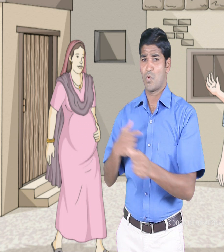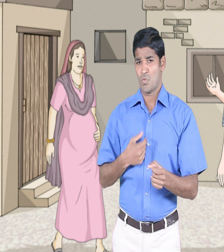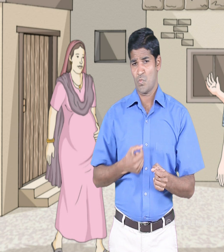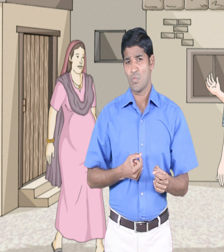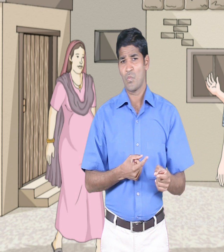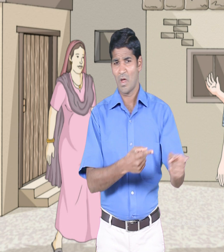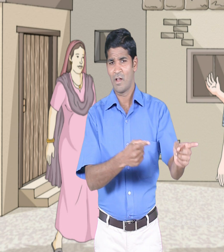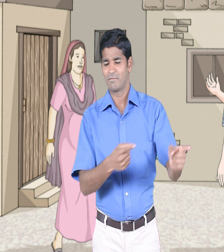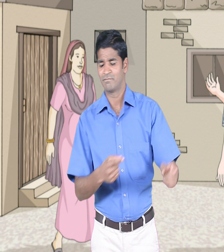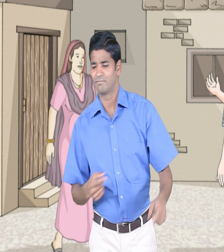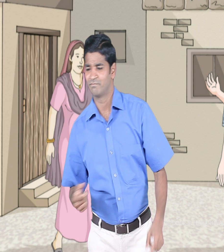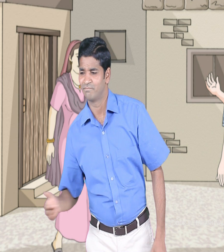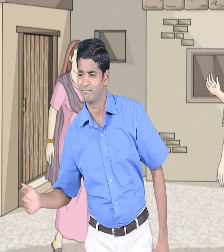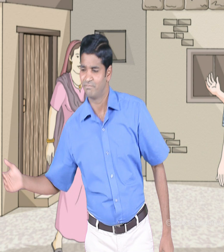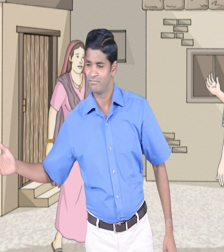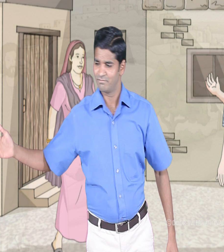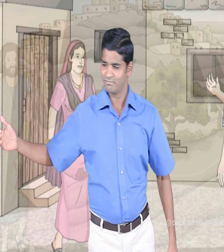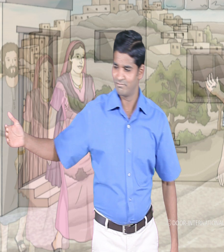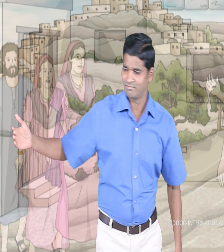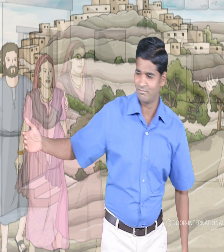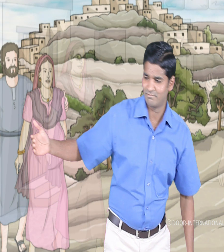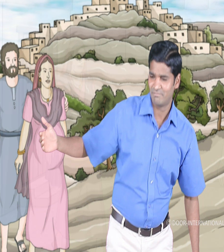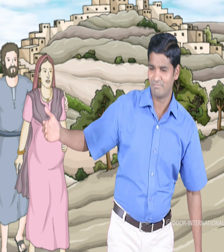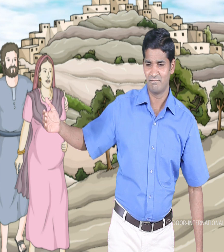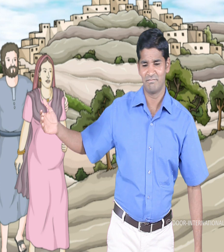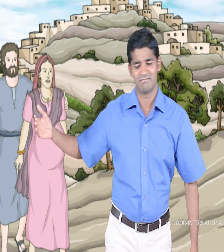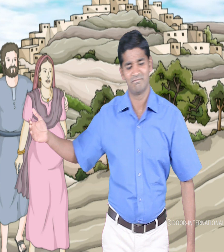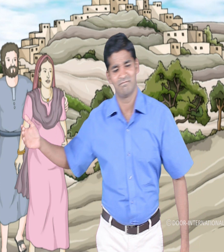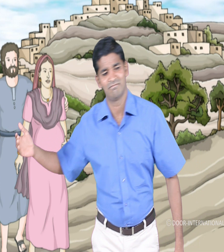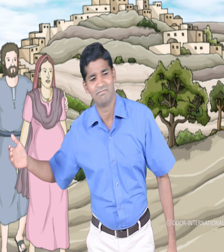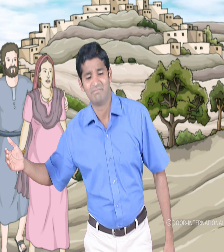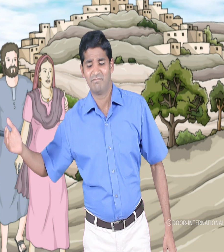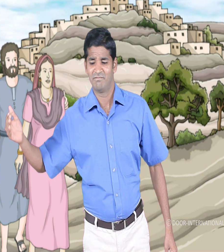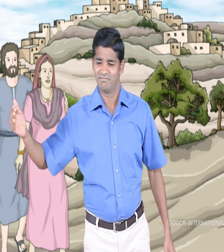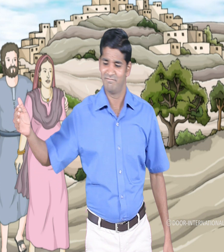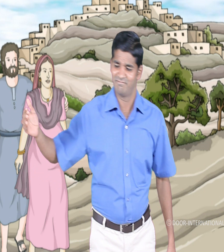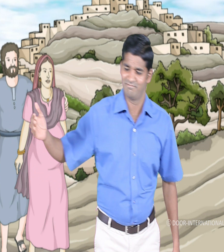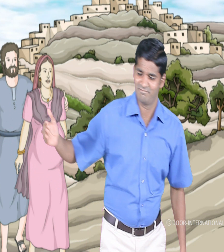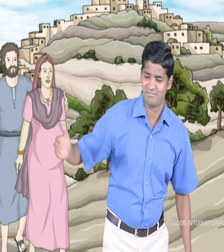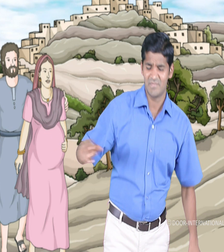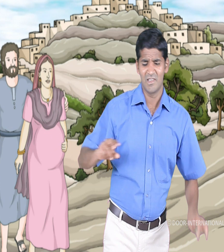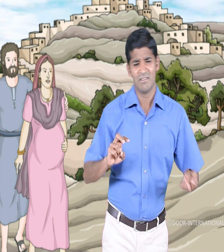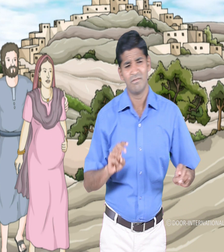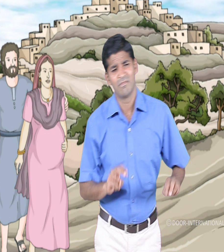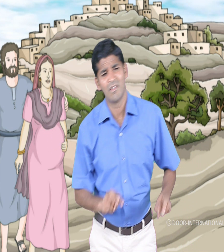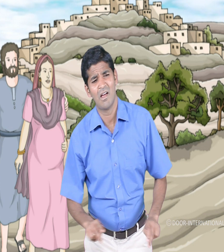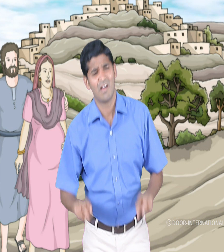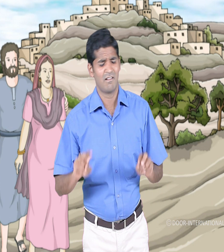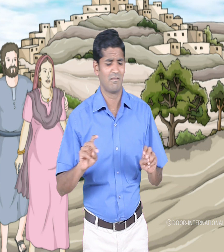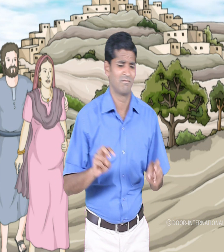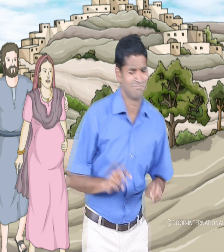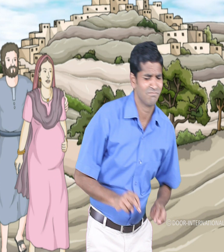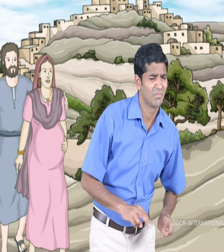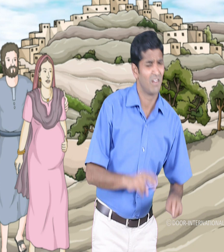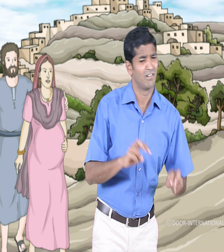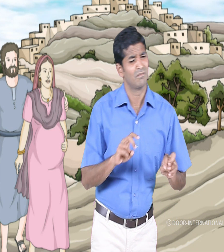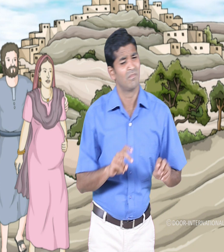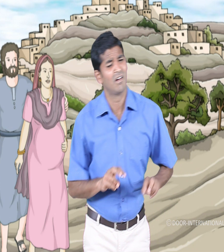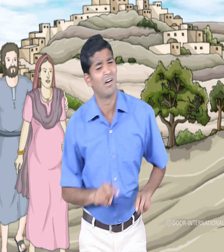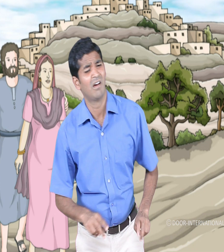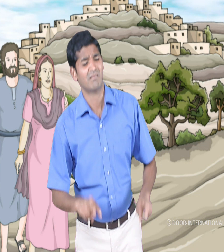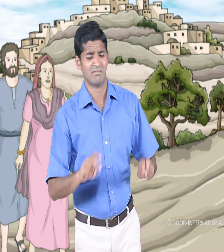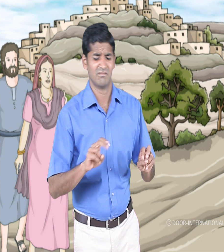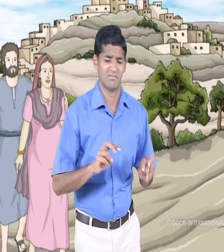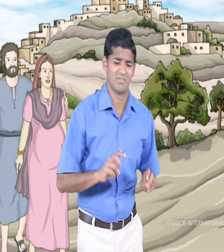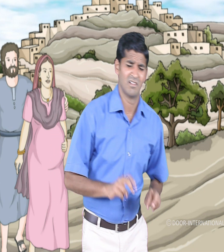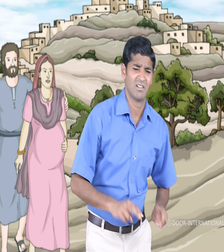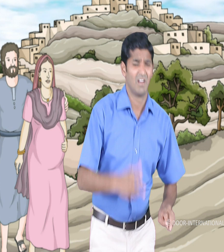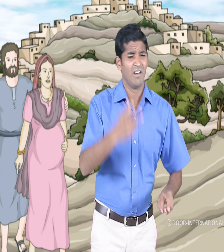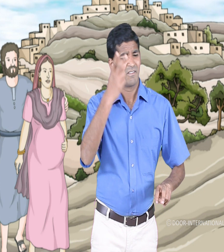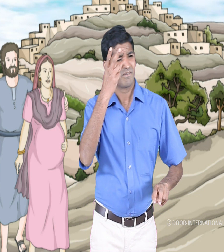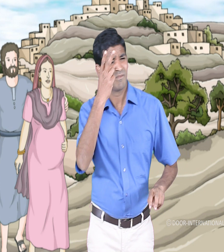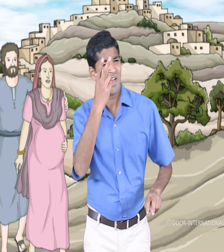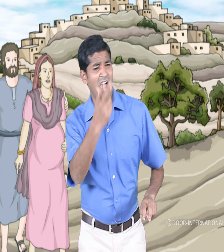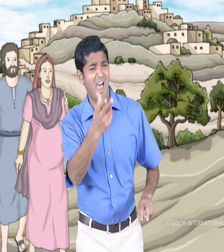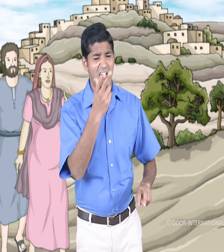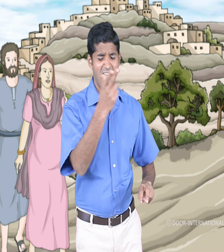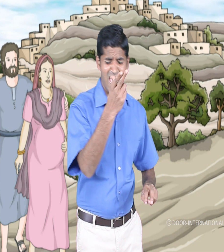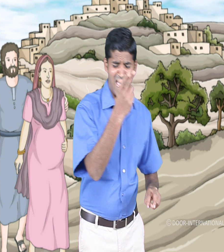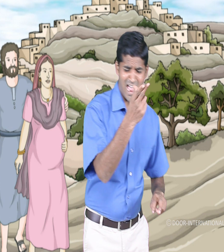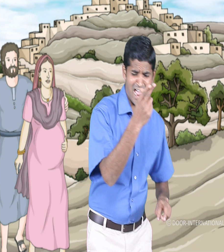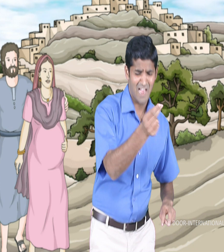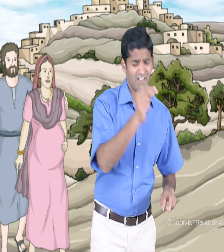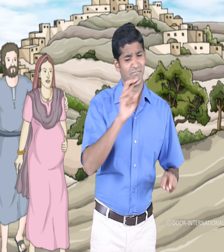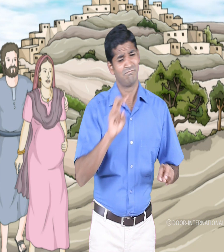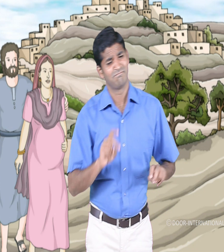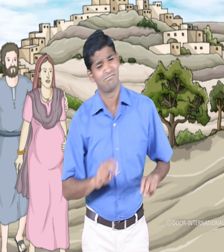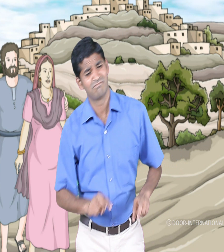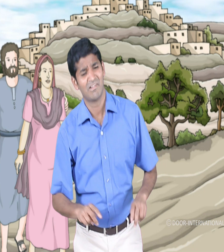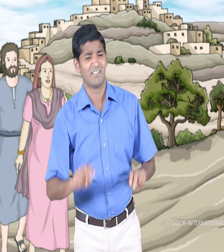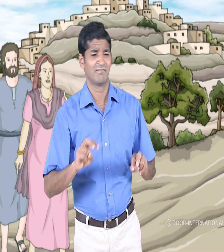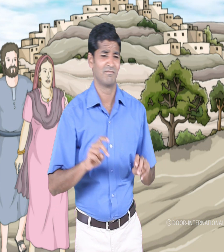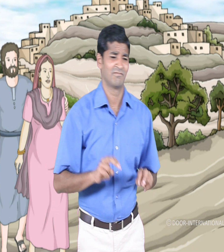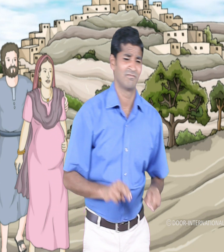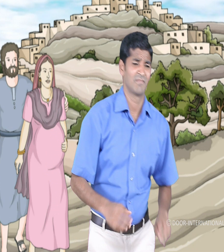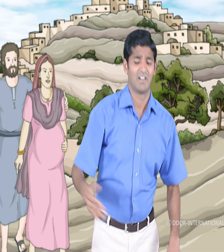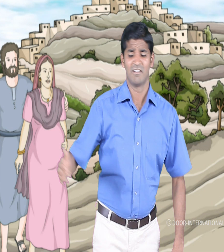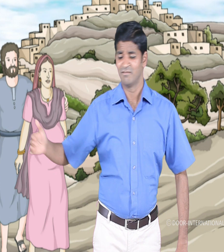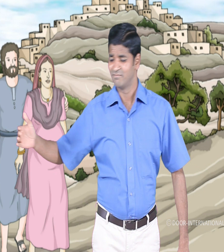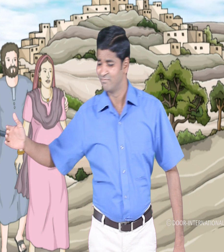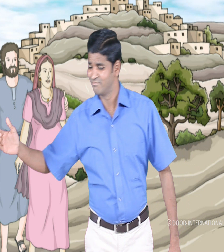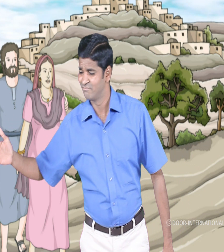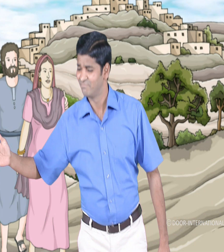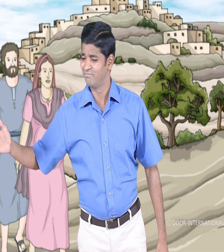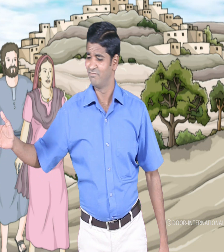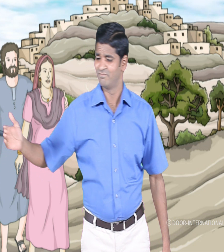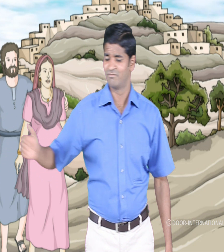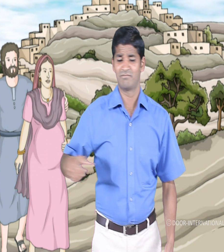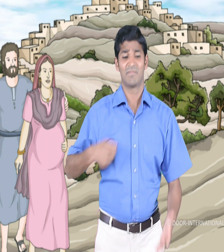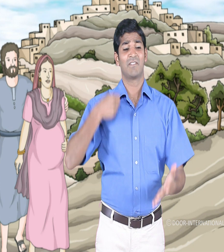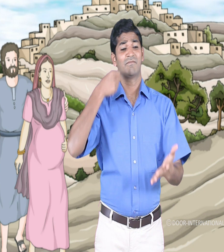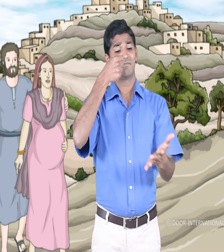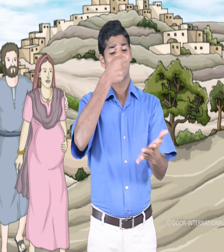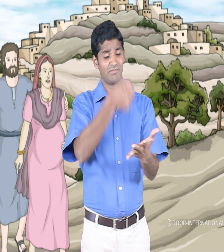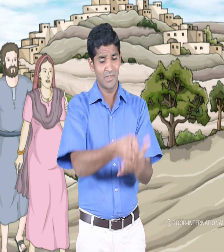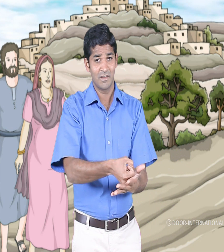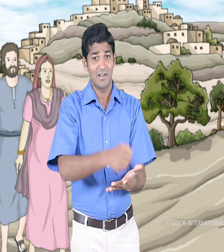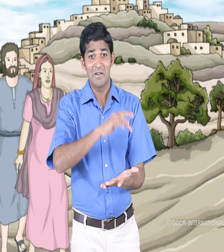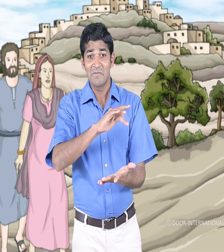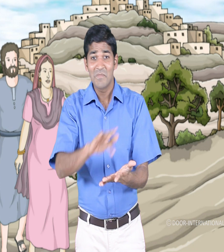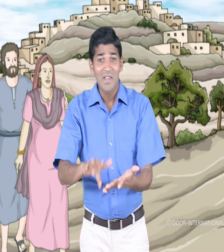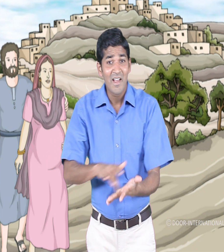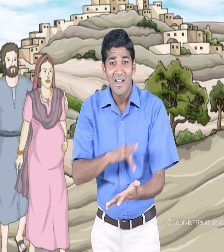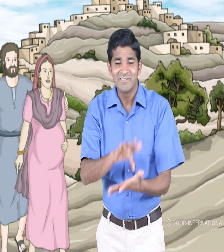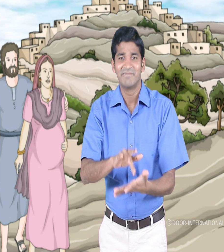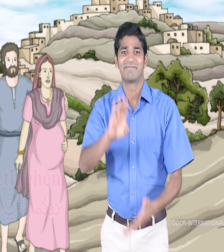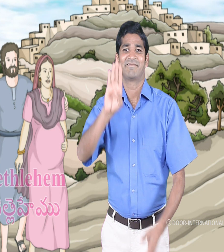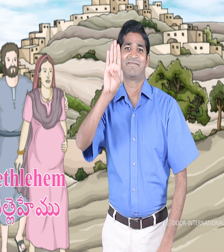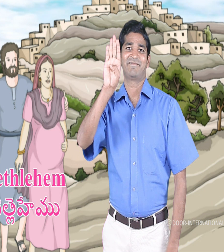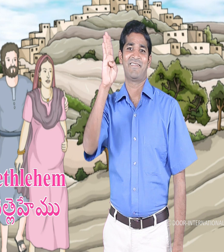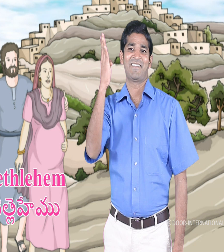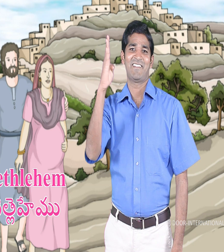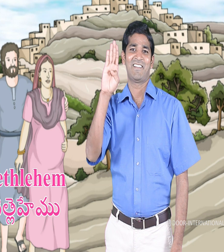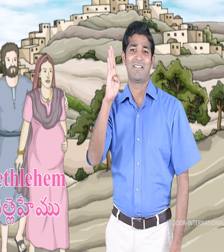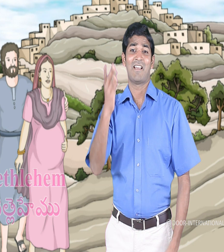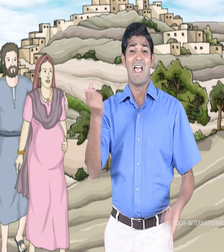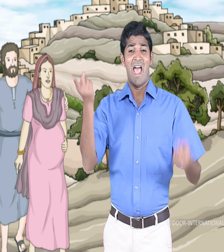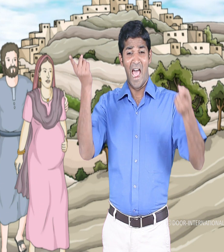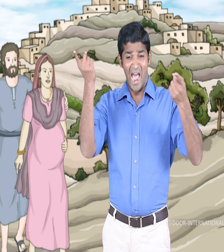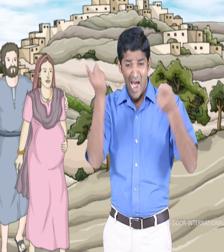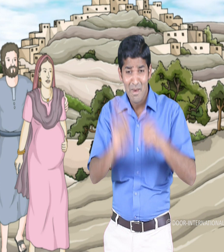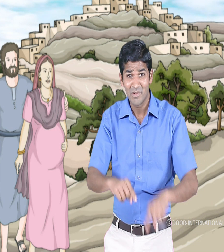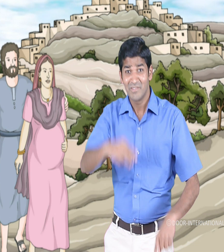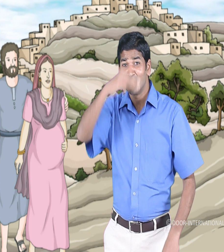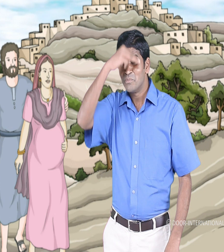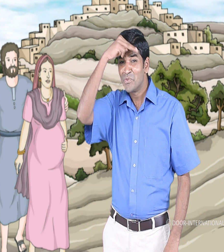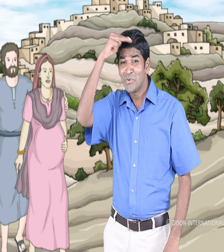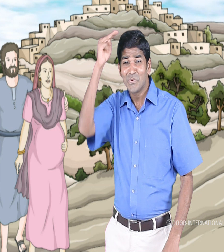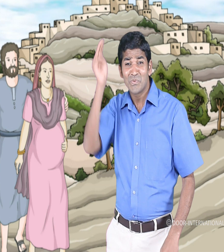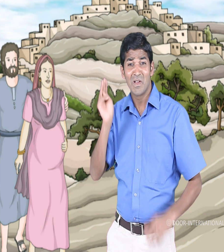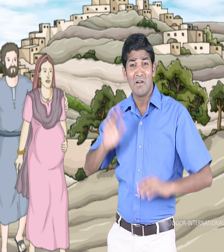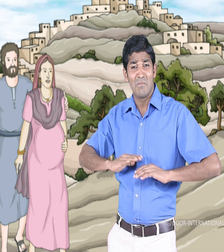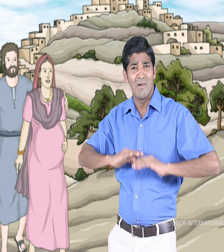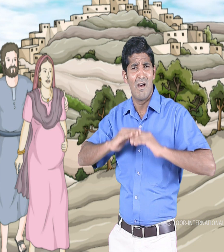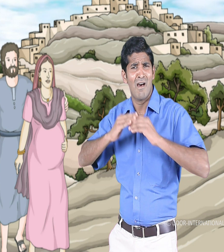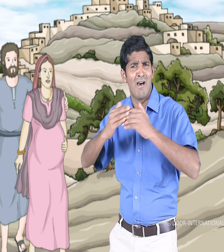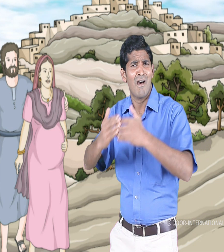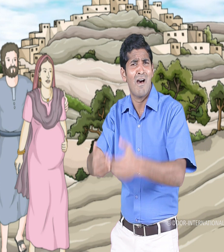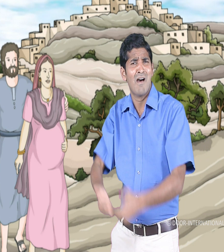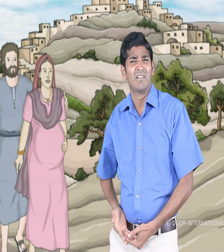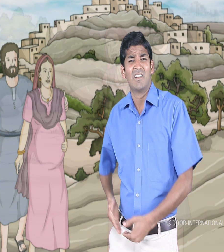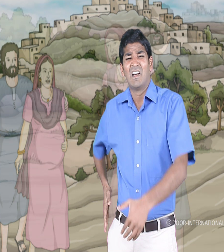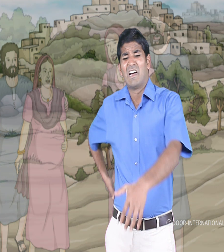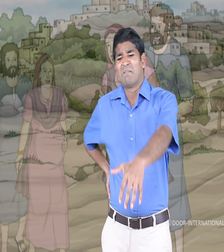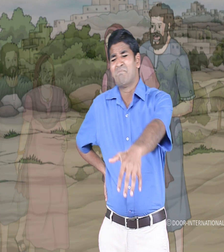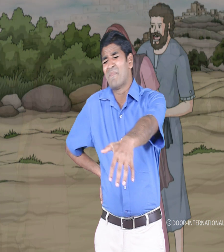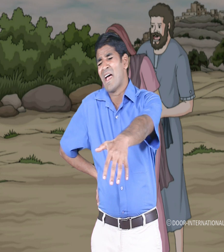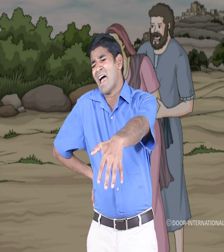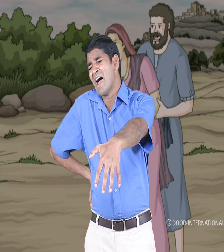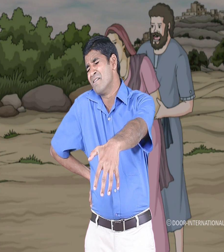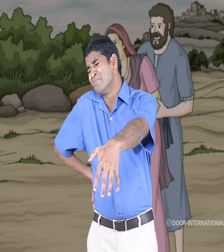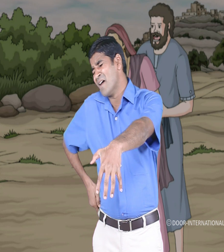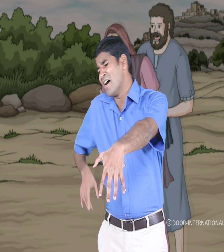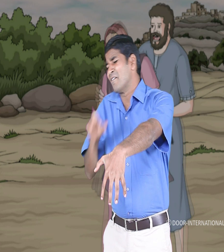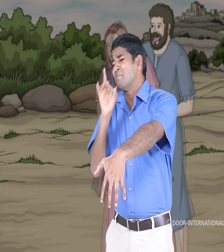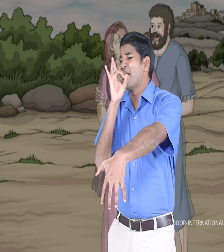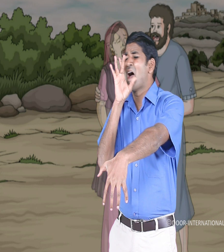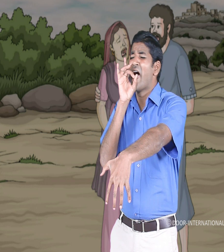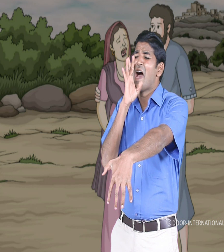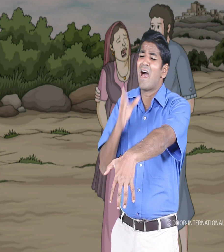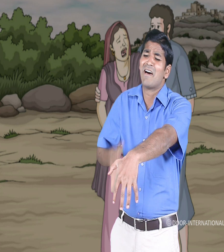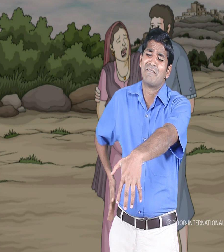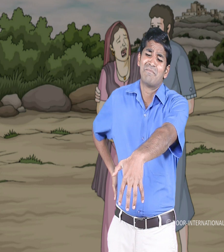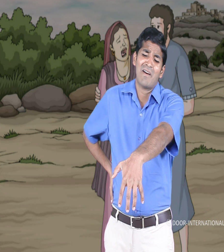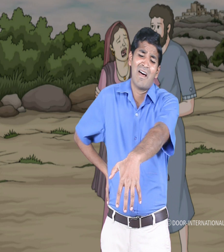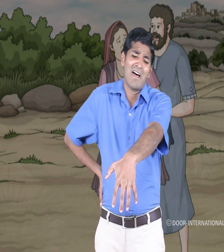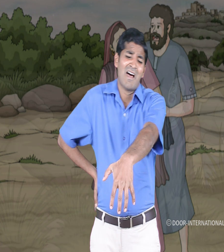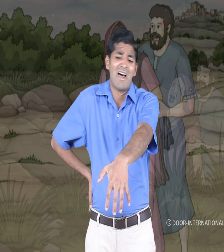He went there to register with Mary, who was pledged to him in marriage and was expecting a child.